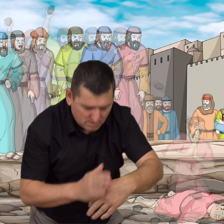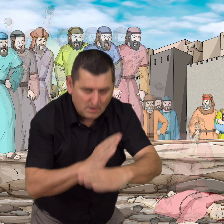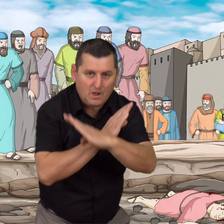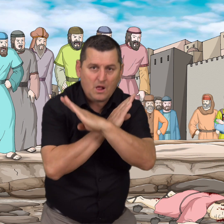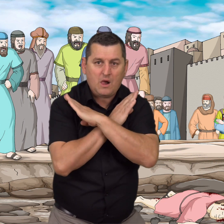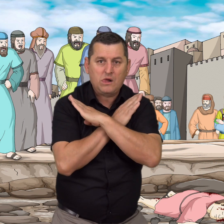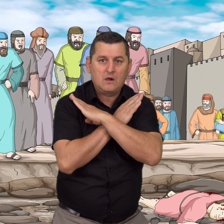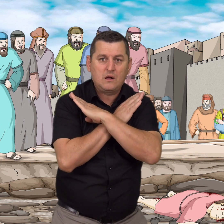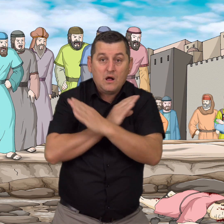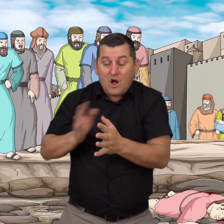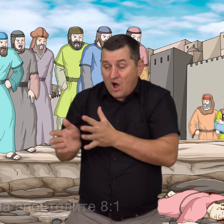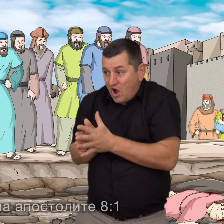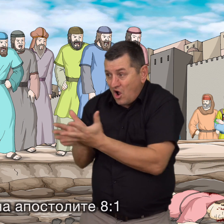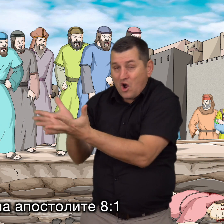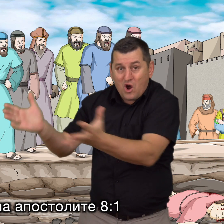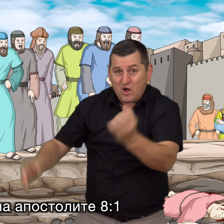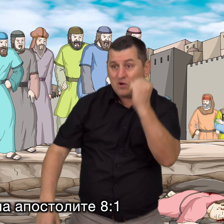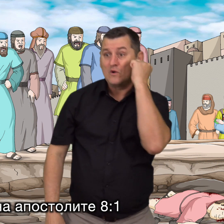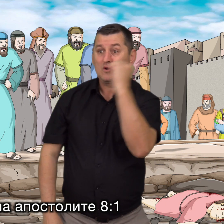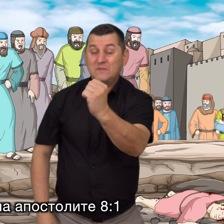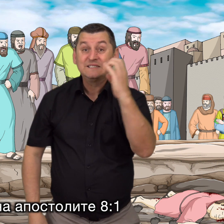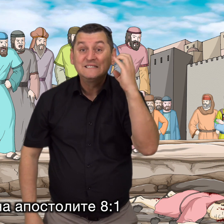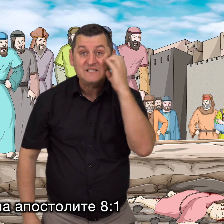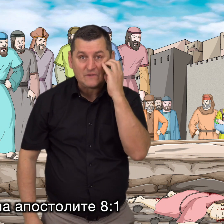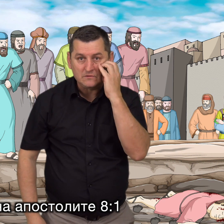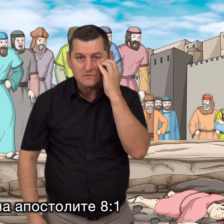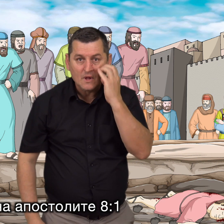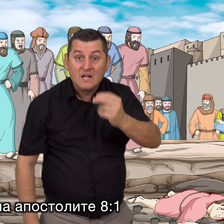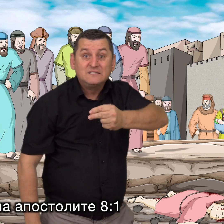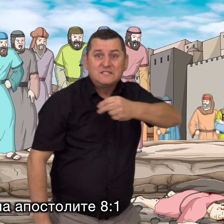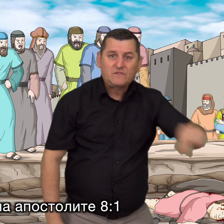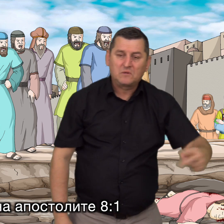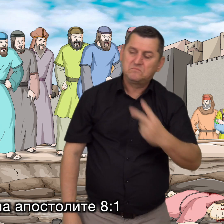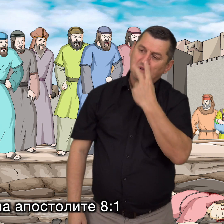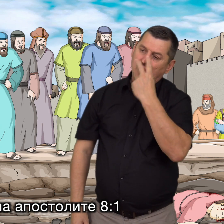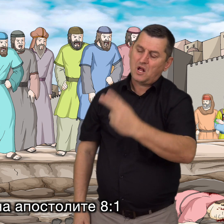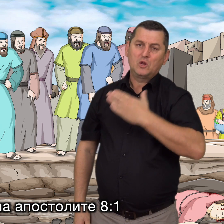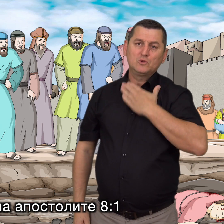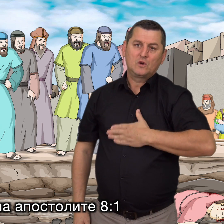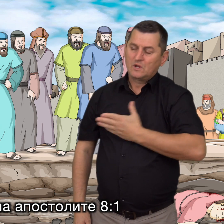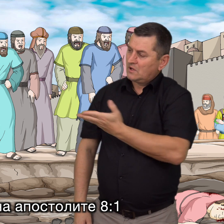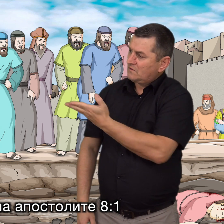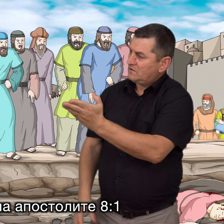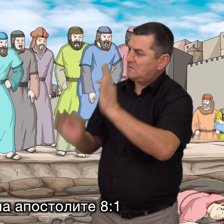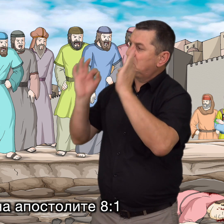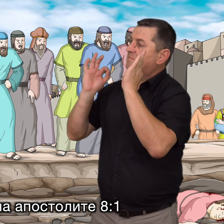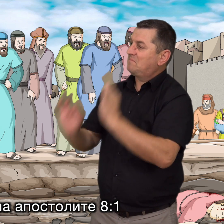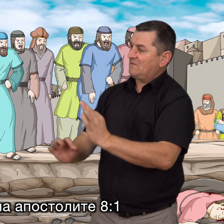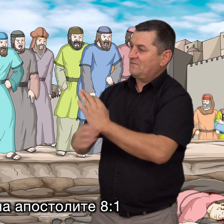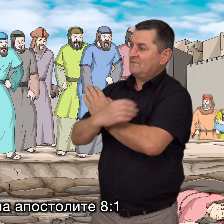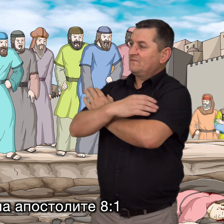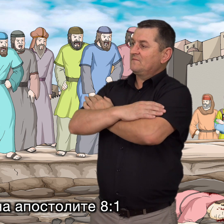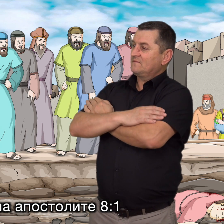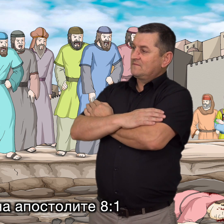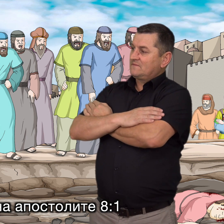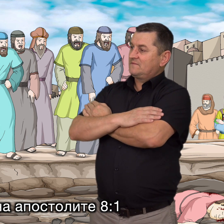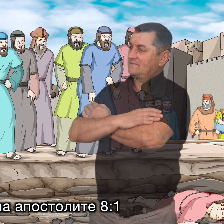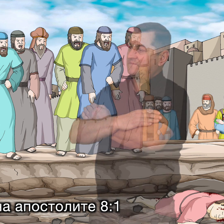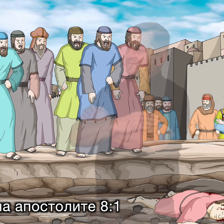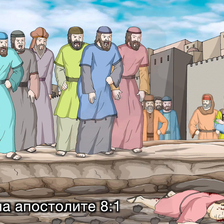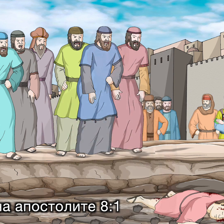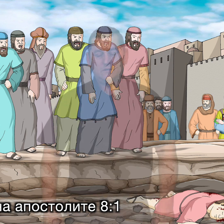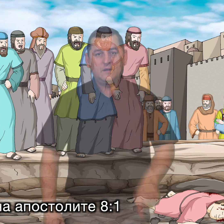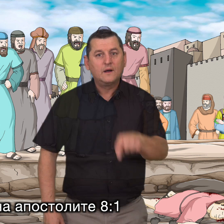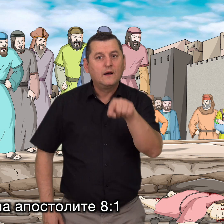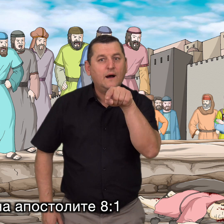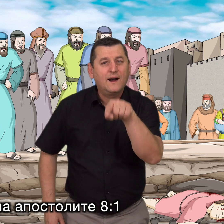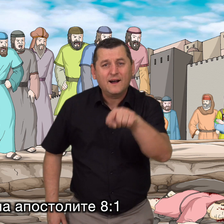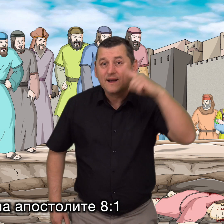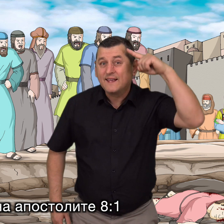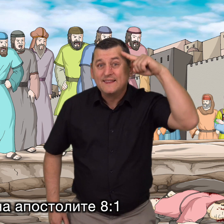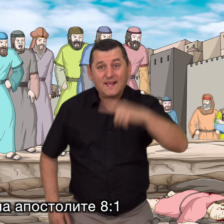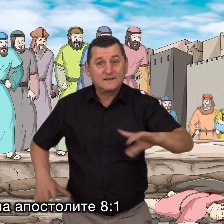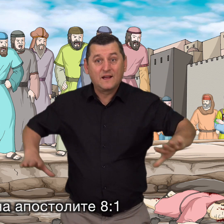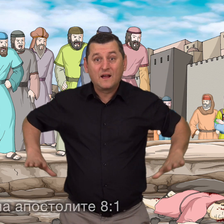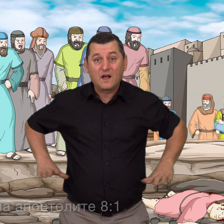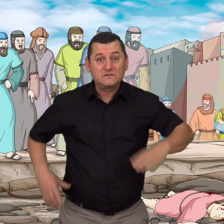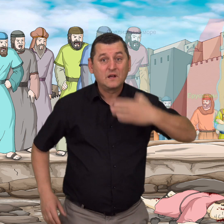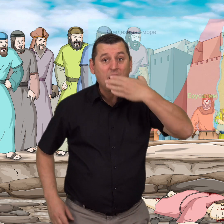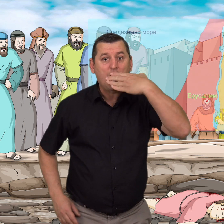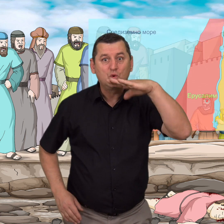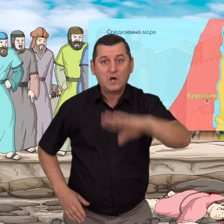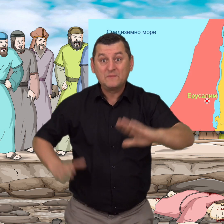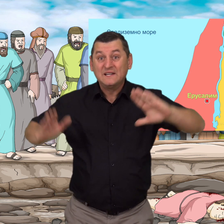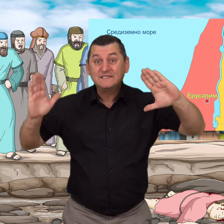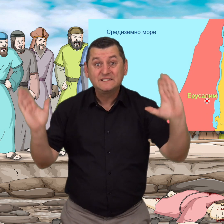And Saul was there, giving approval to Stephen’s death.